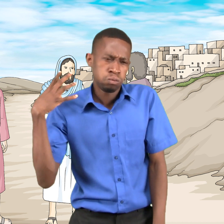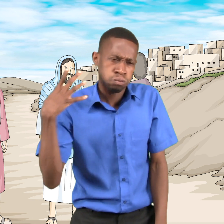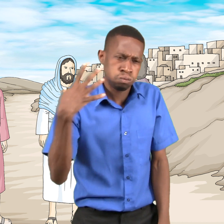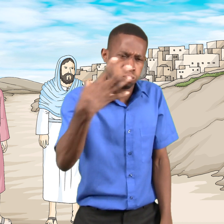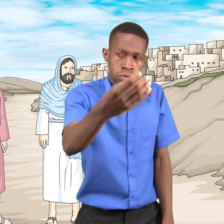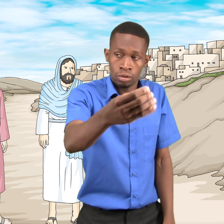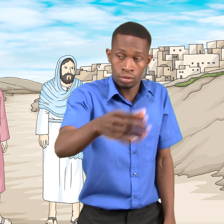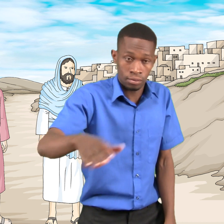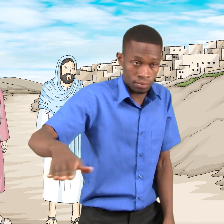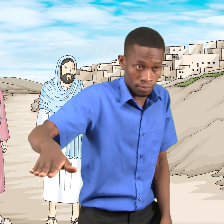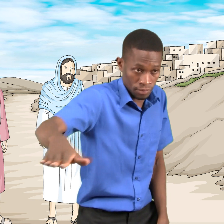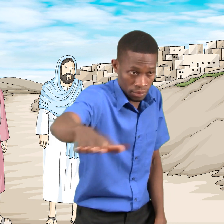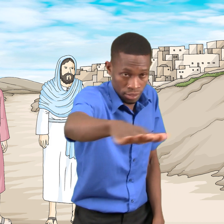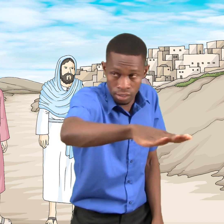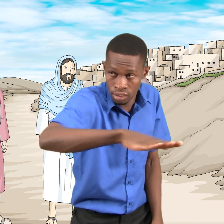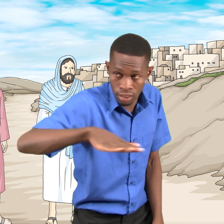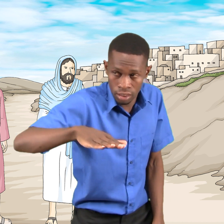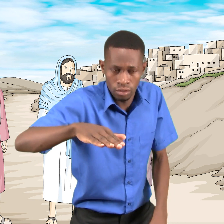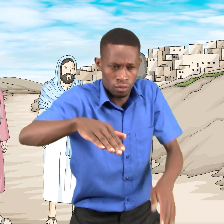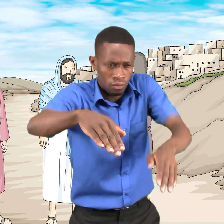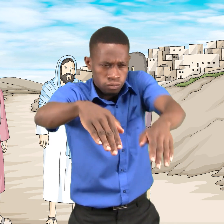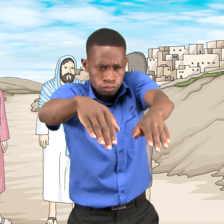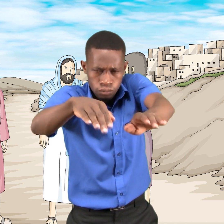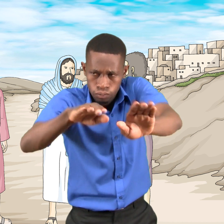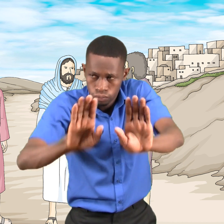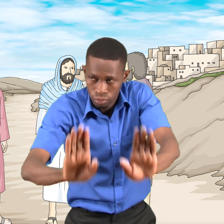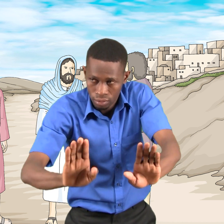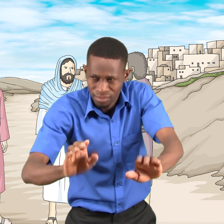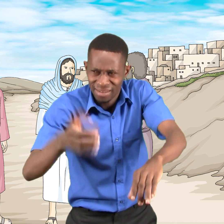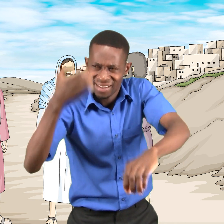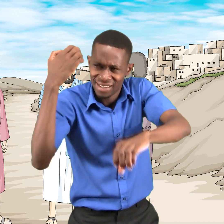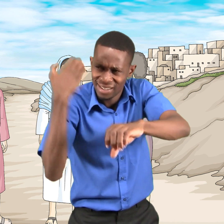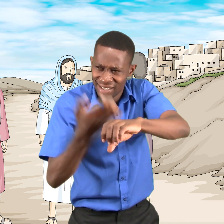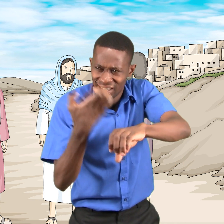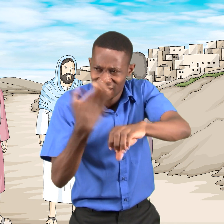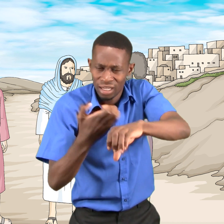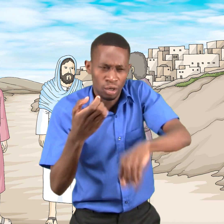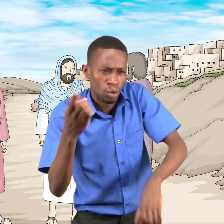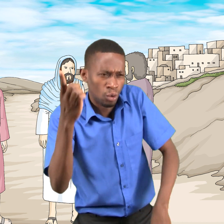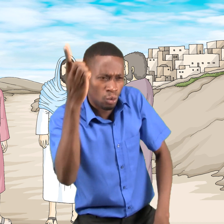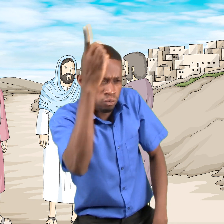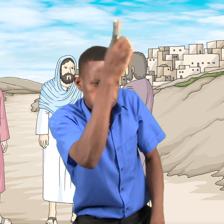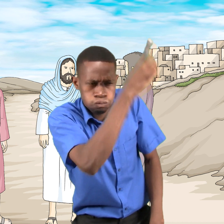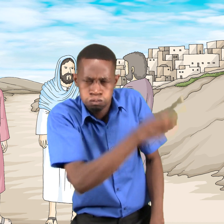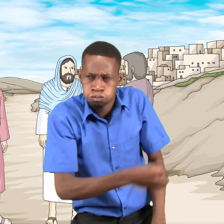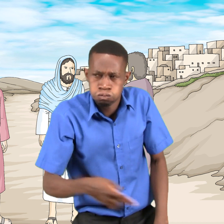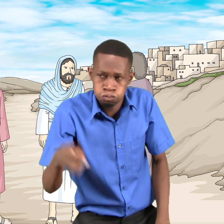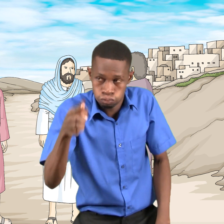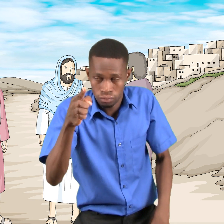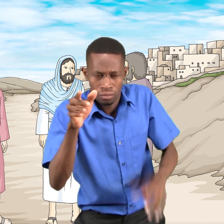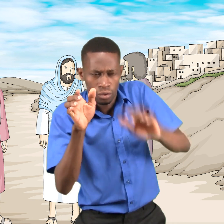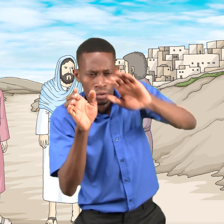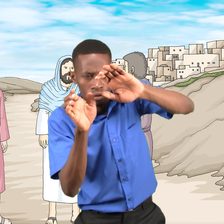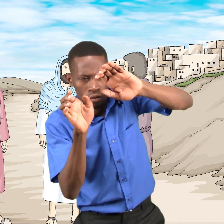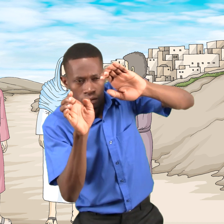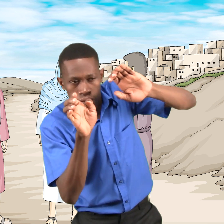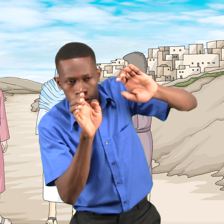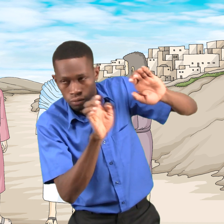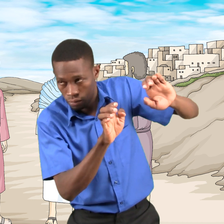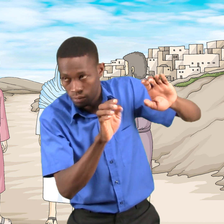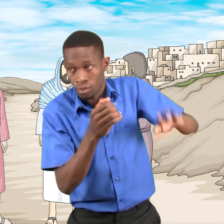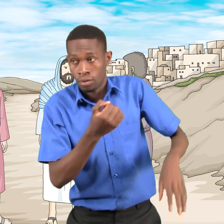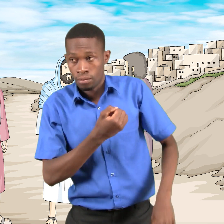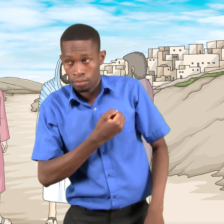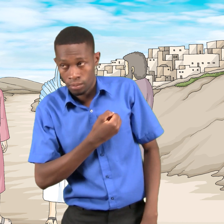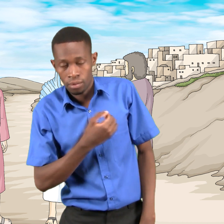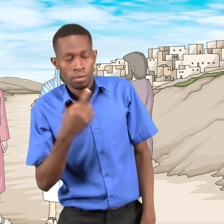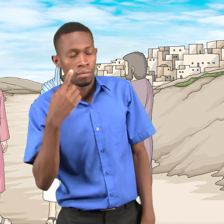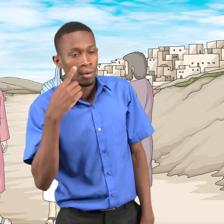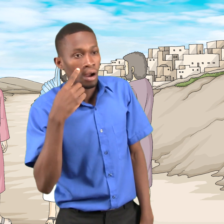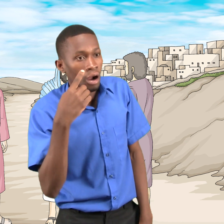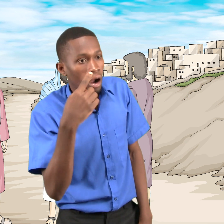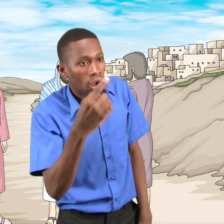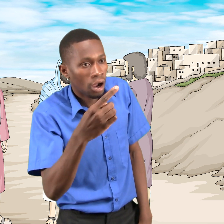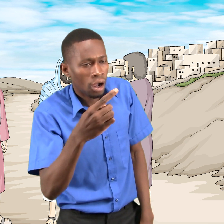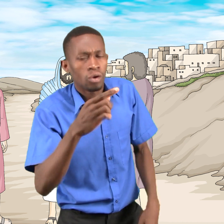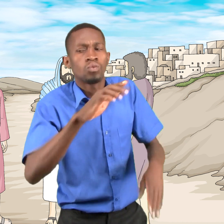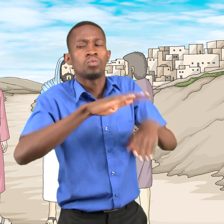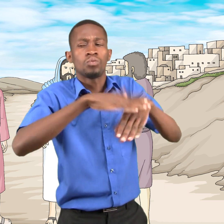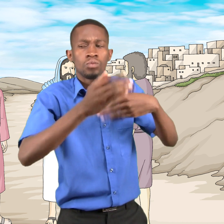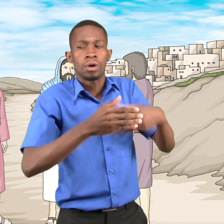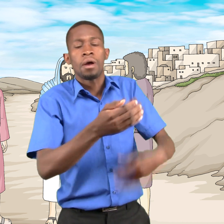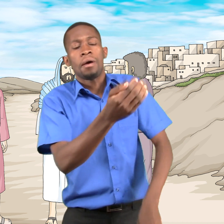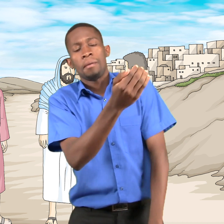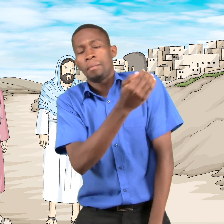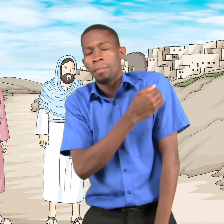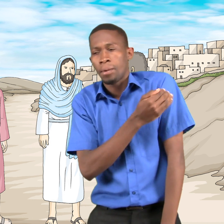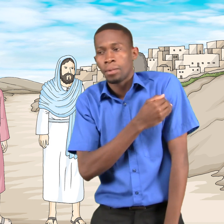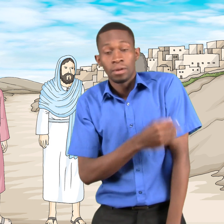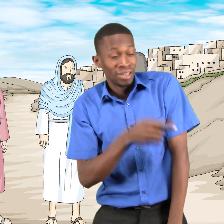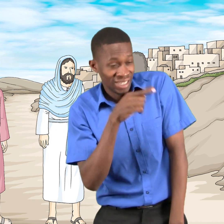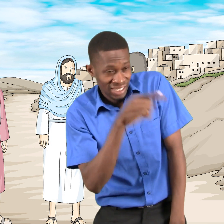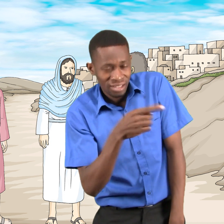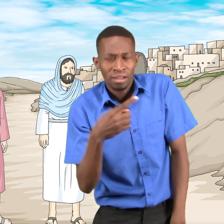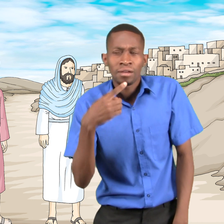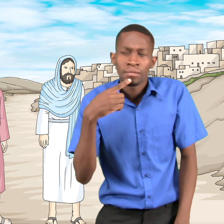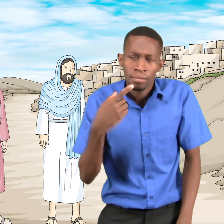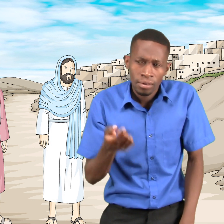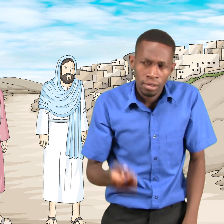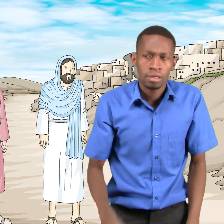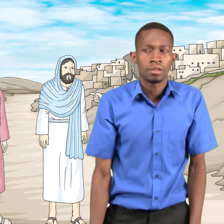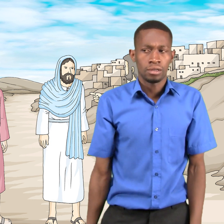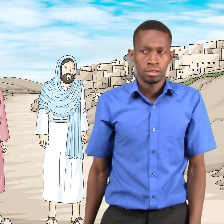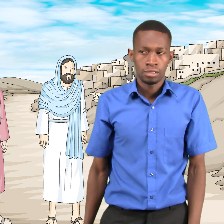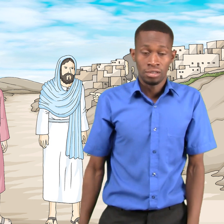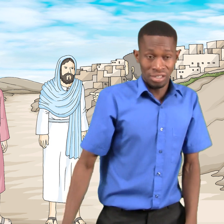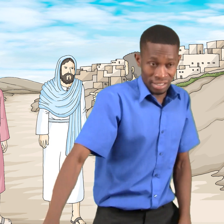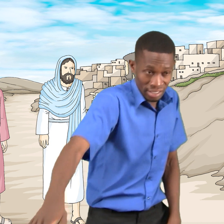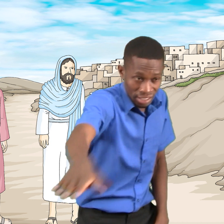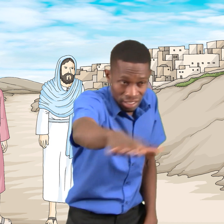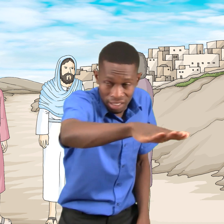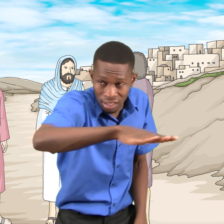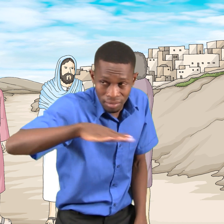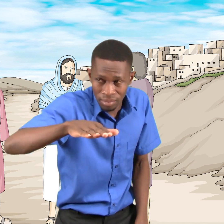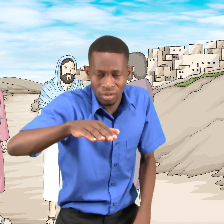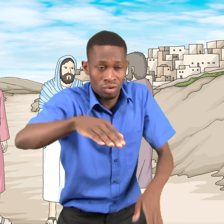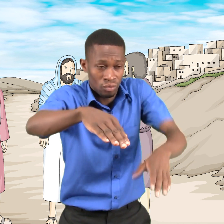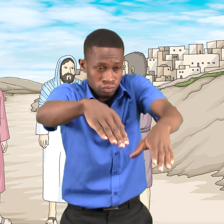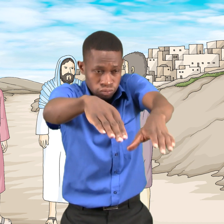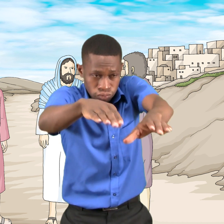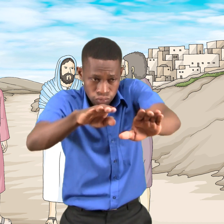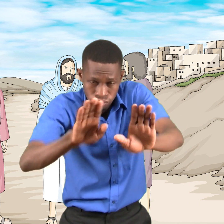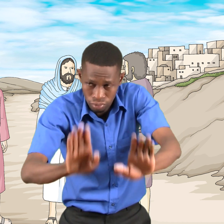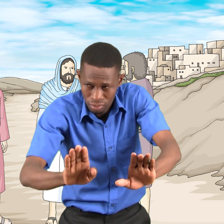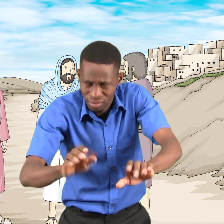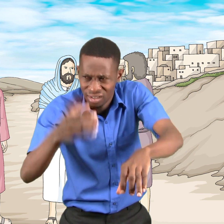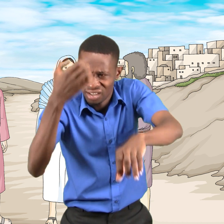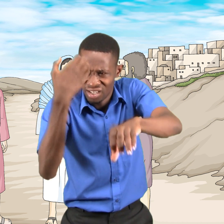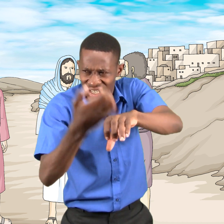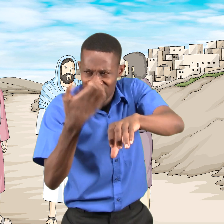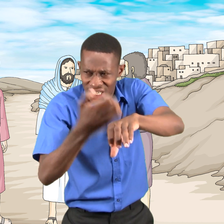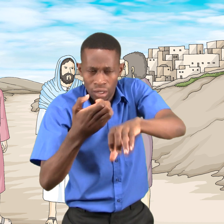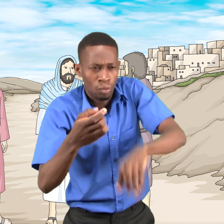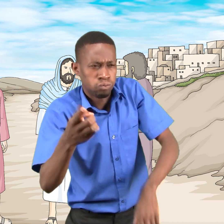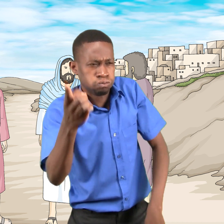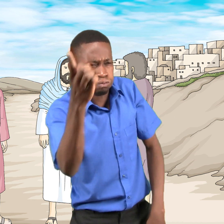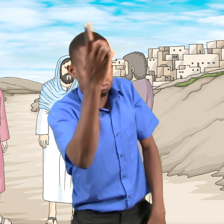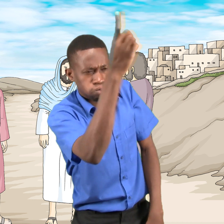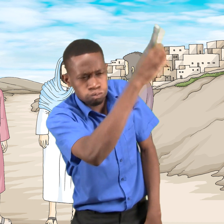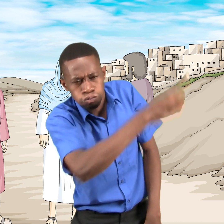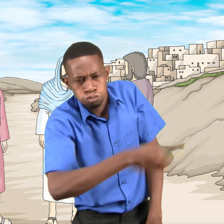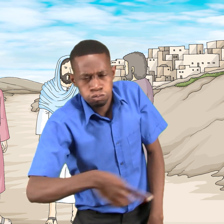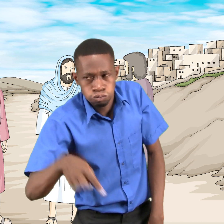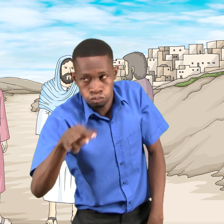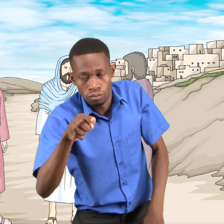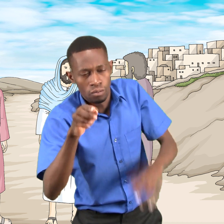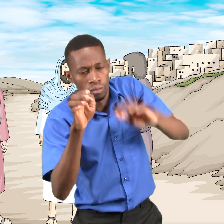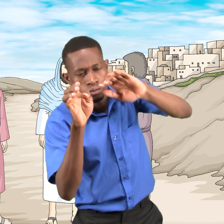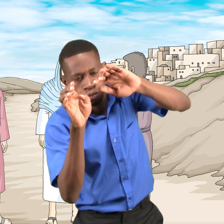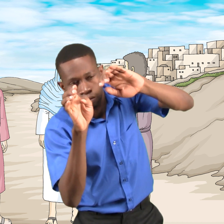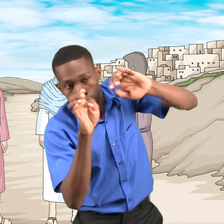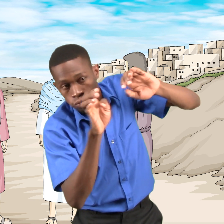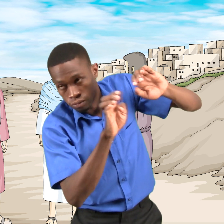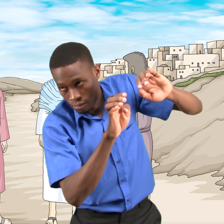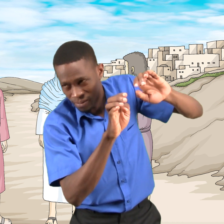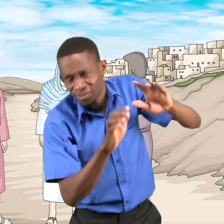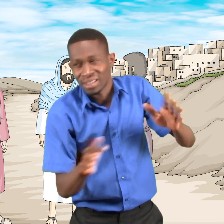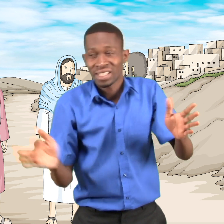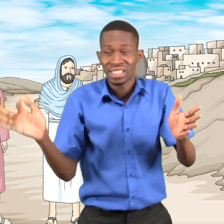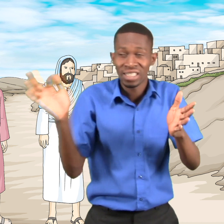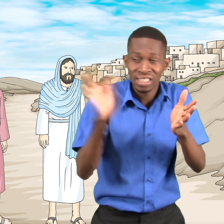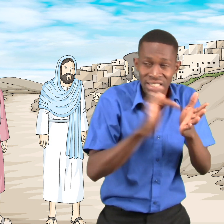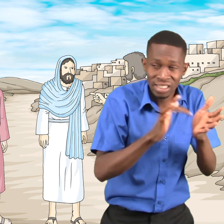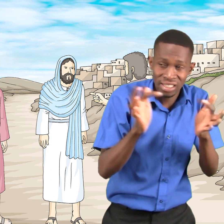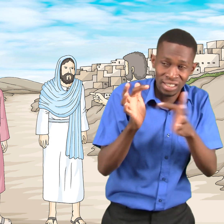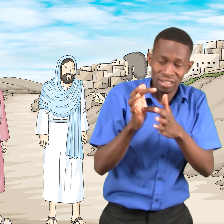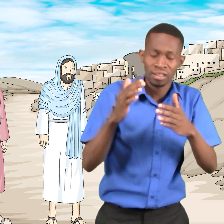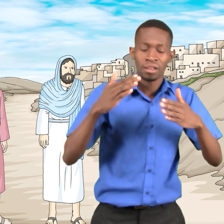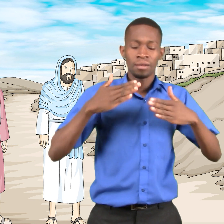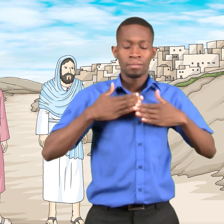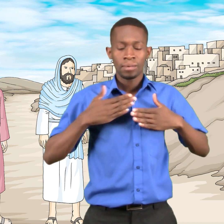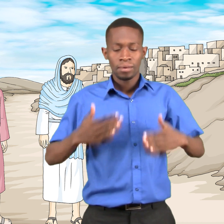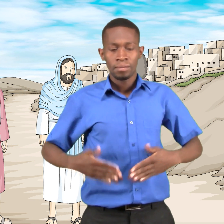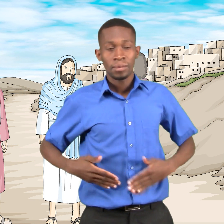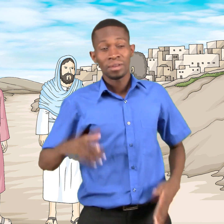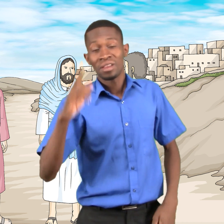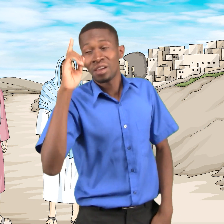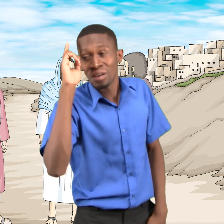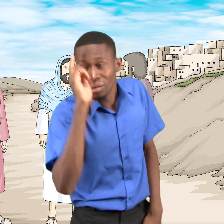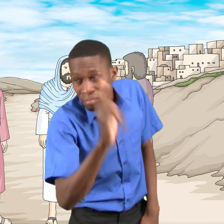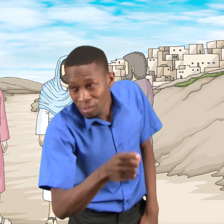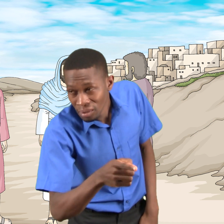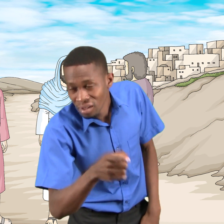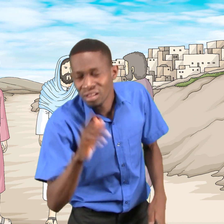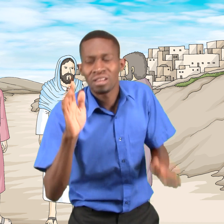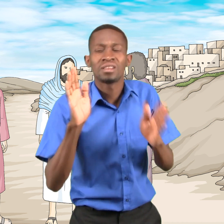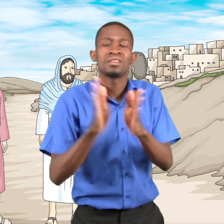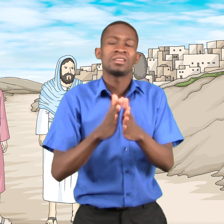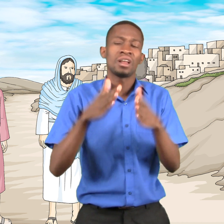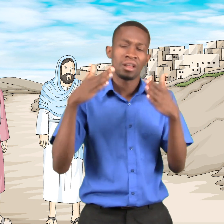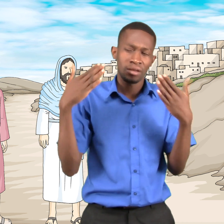They were at the tomb early this morning, but they did not find His body.